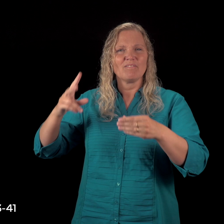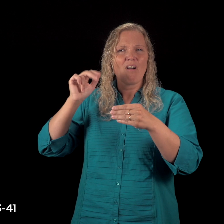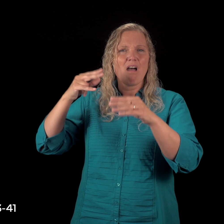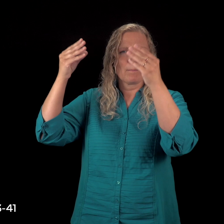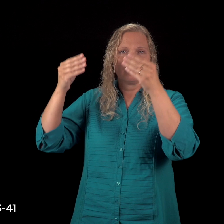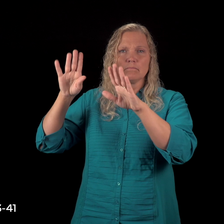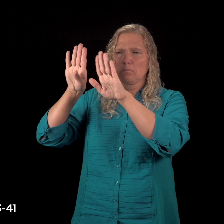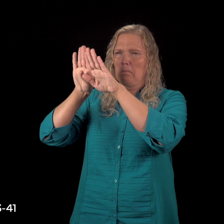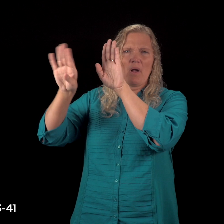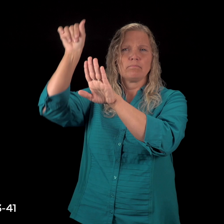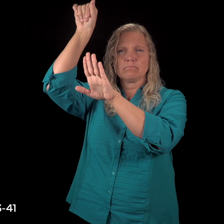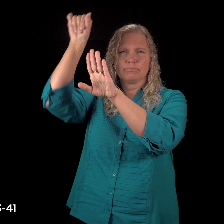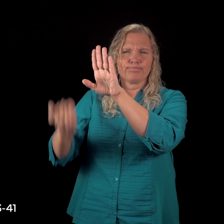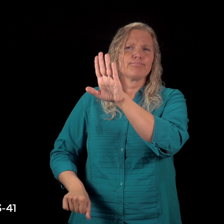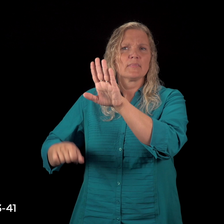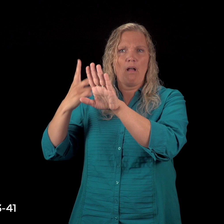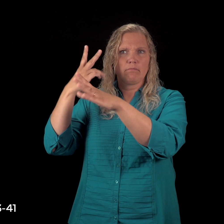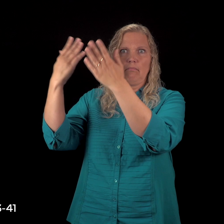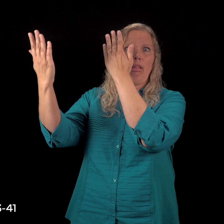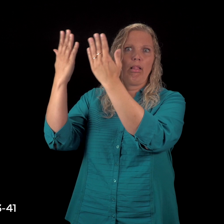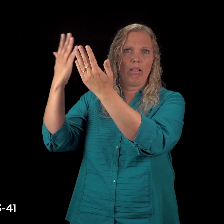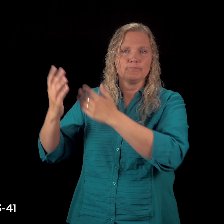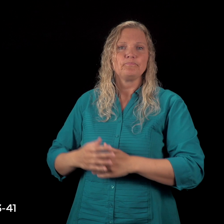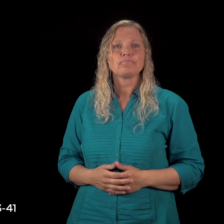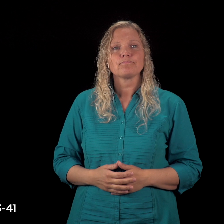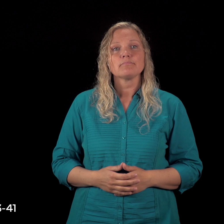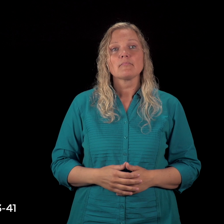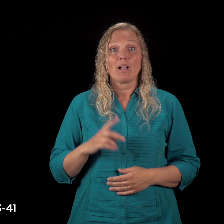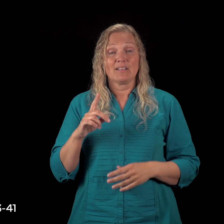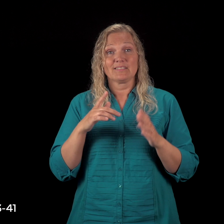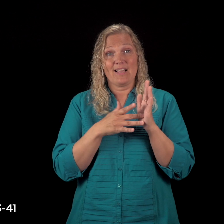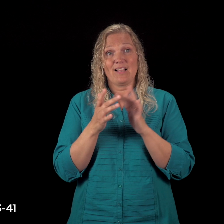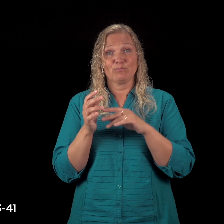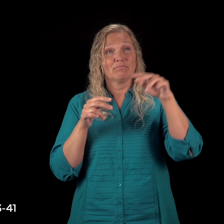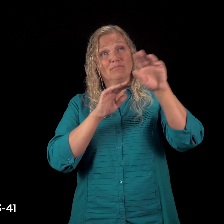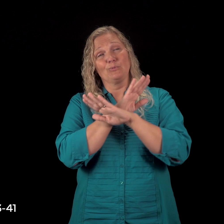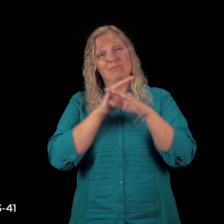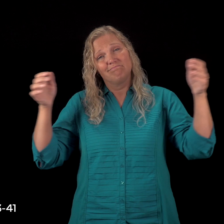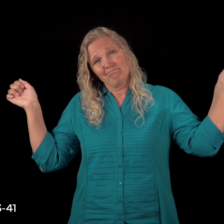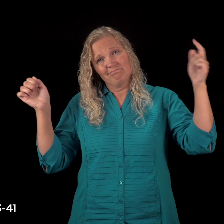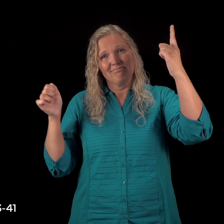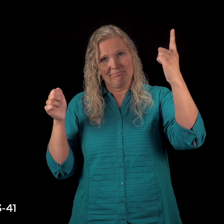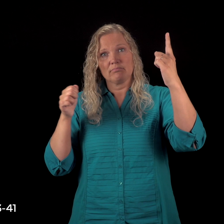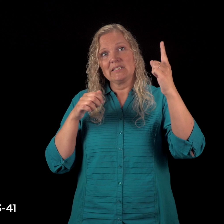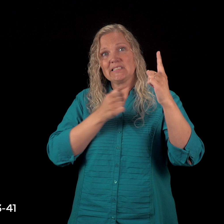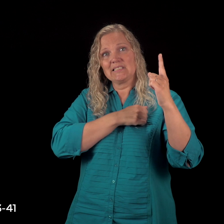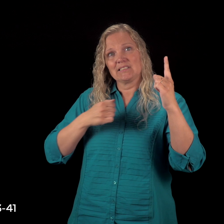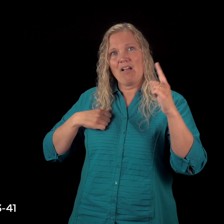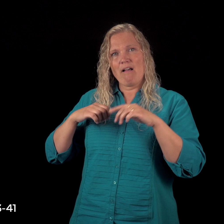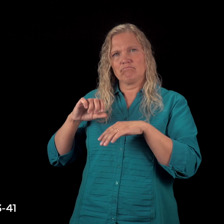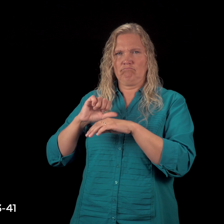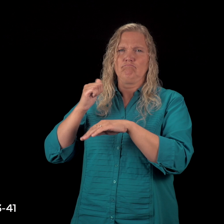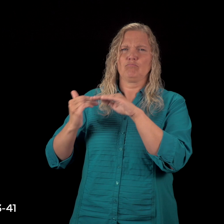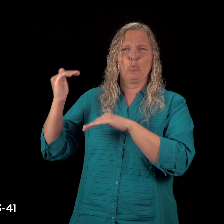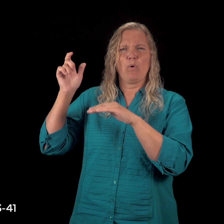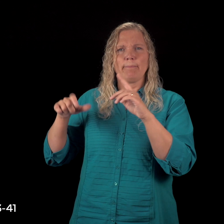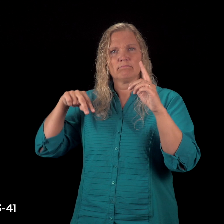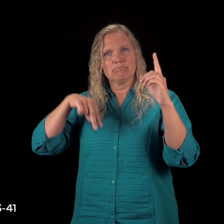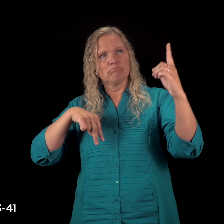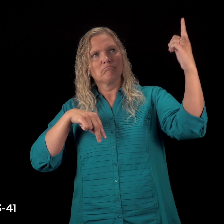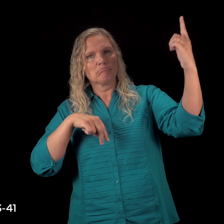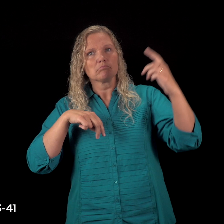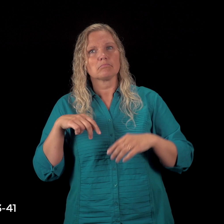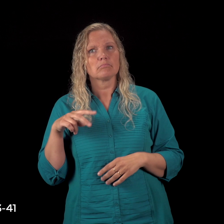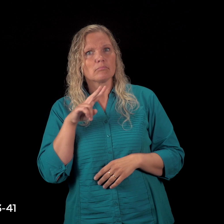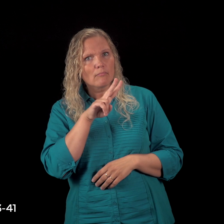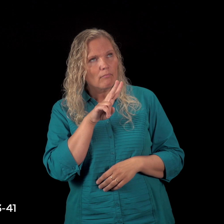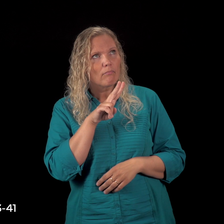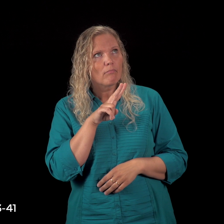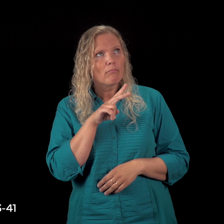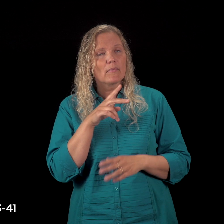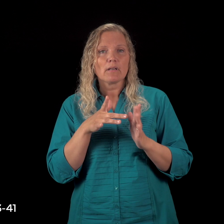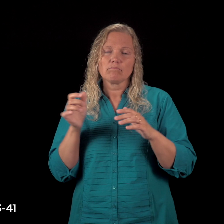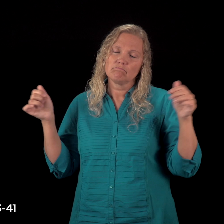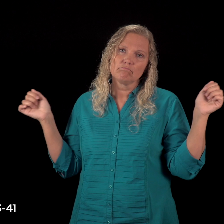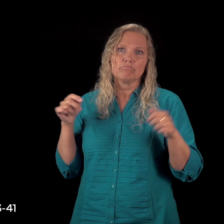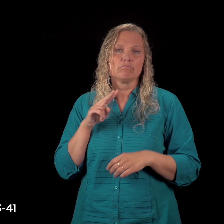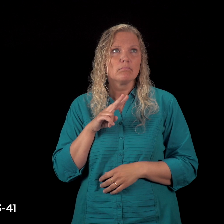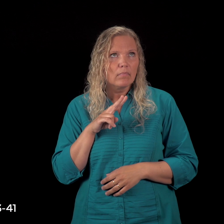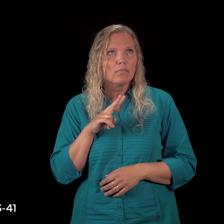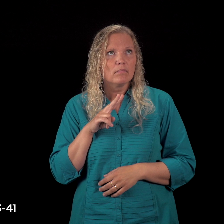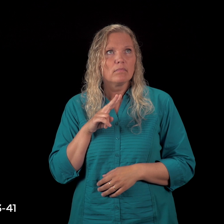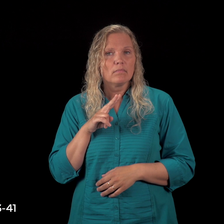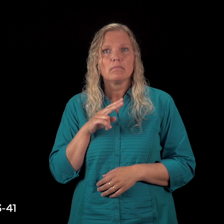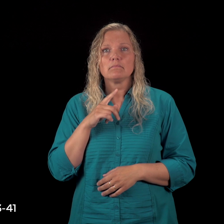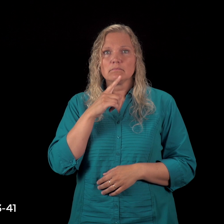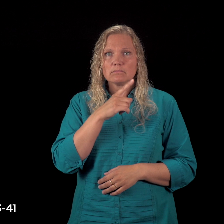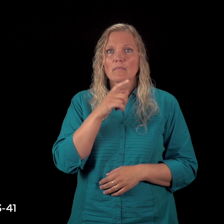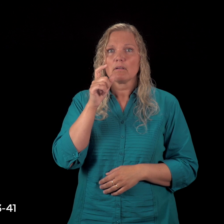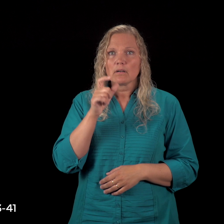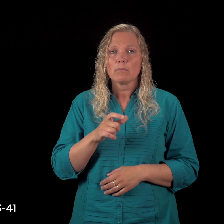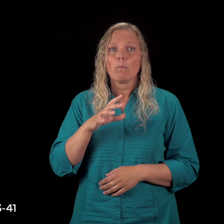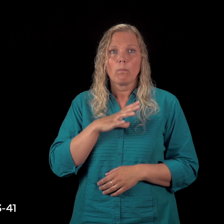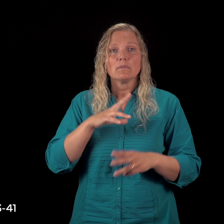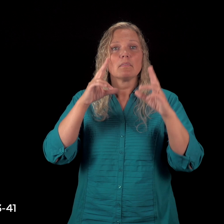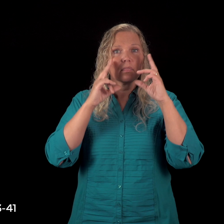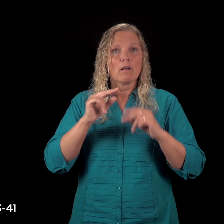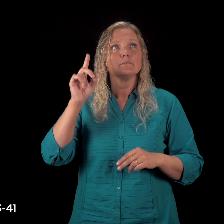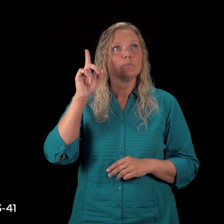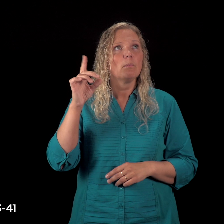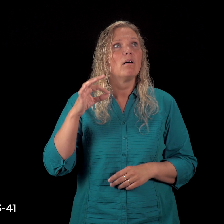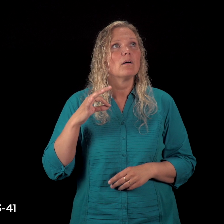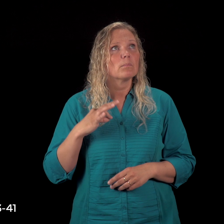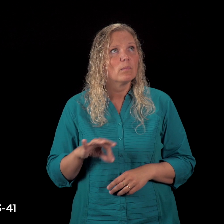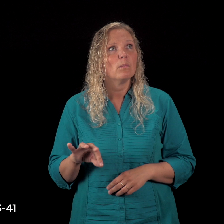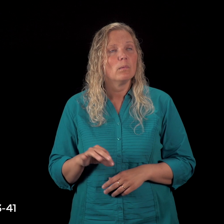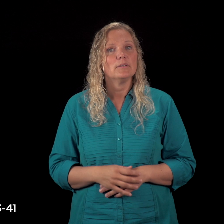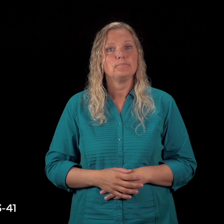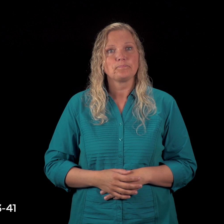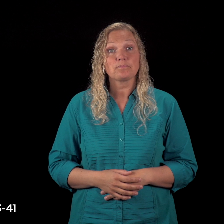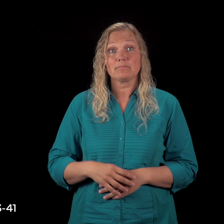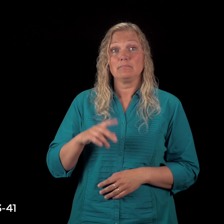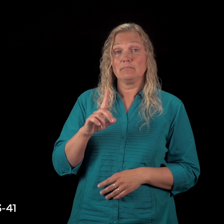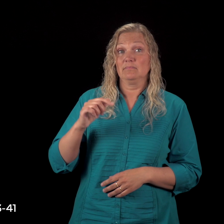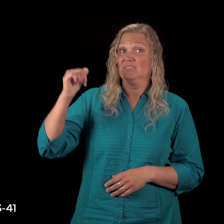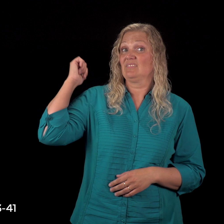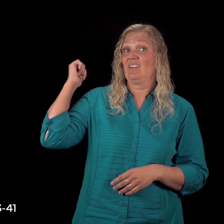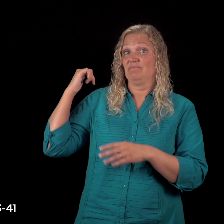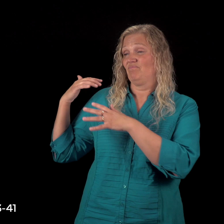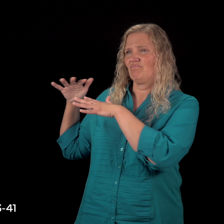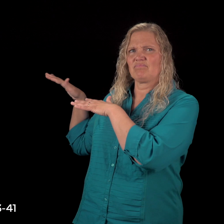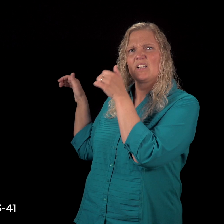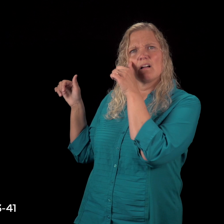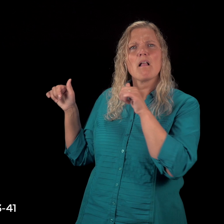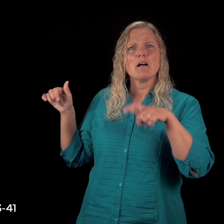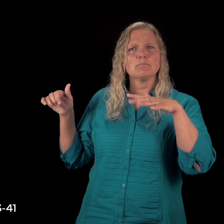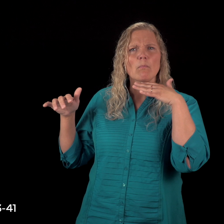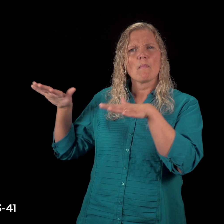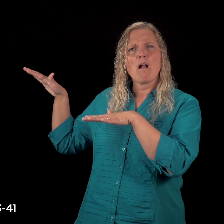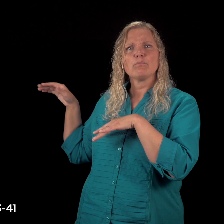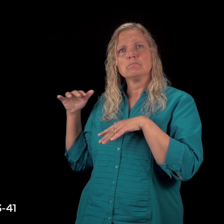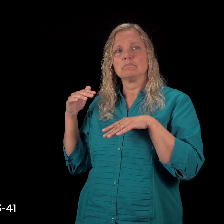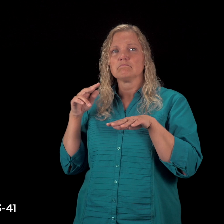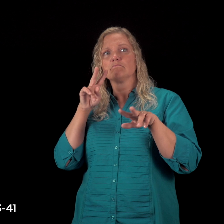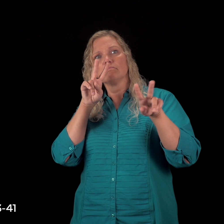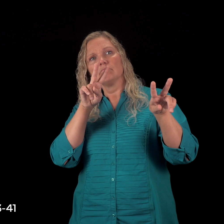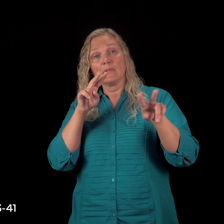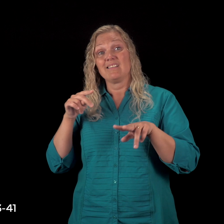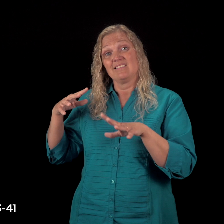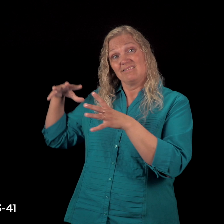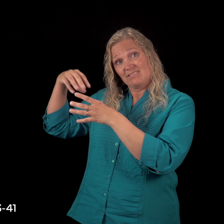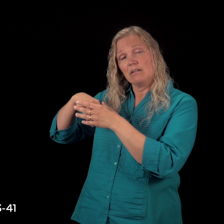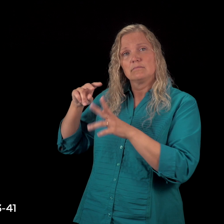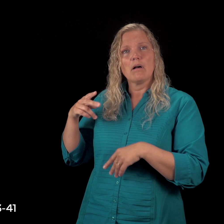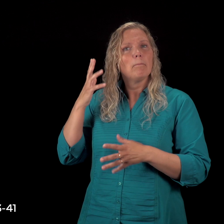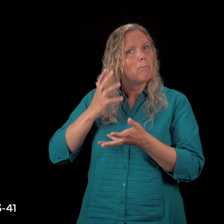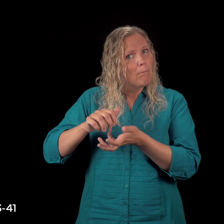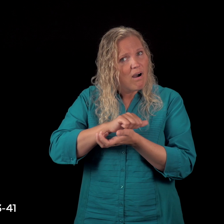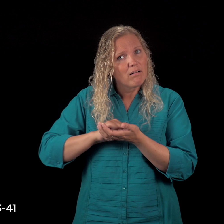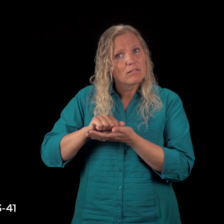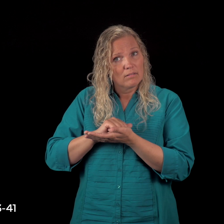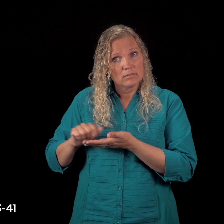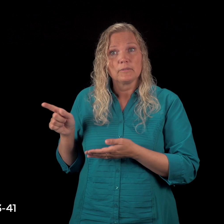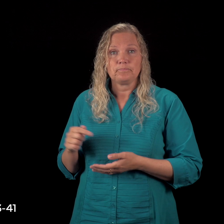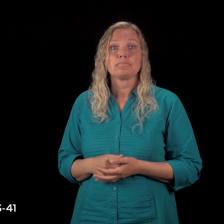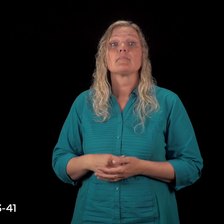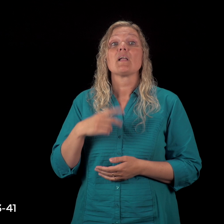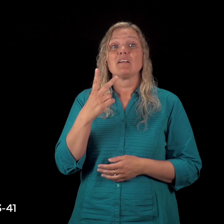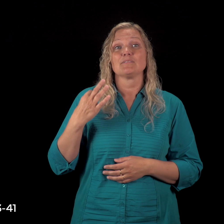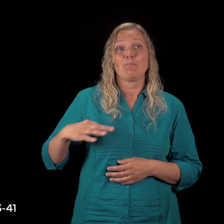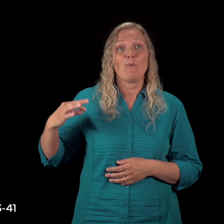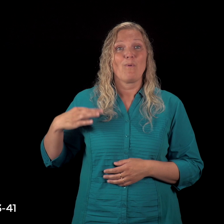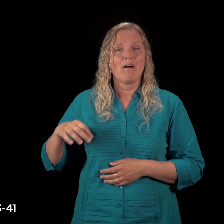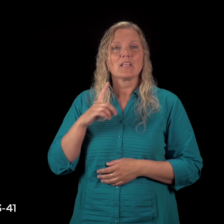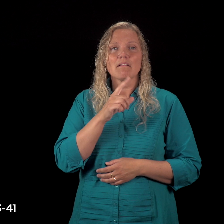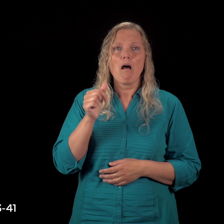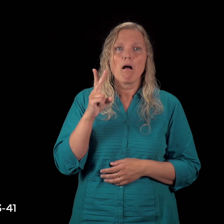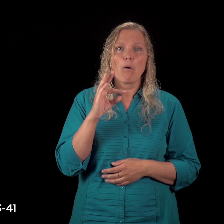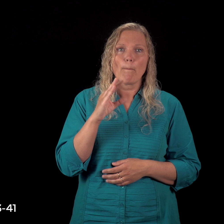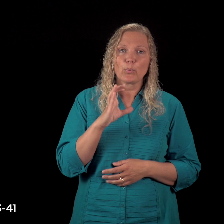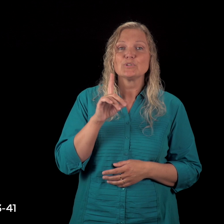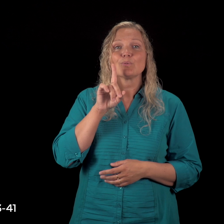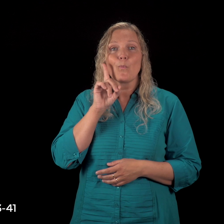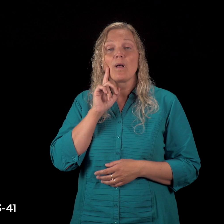When the centurion standing there in front of Jesus saw how He had breathed His last, he said, “Truly this man was the Son of God!” And there were also women watching from a distance.